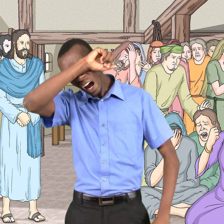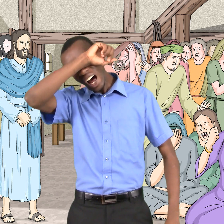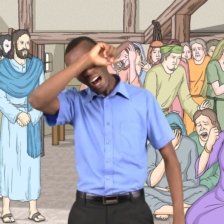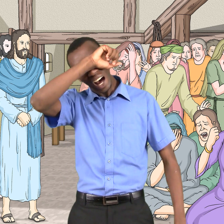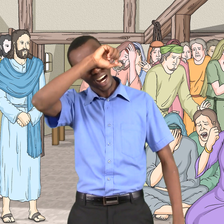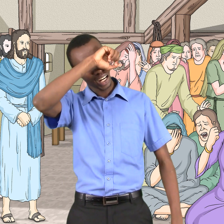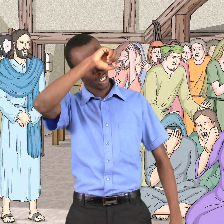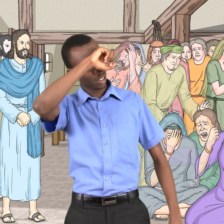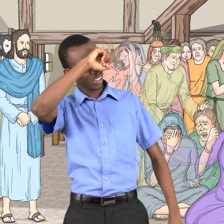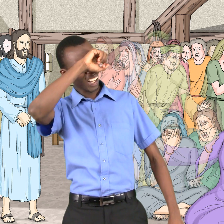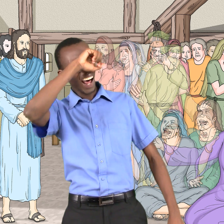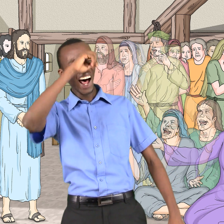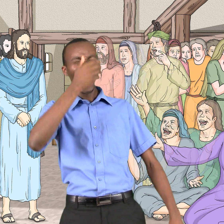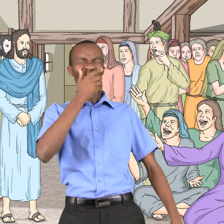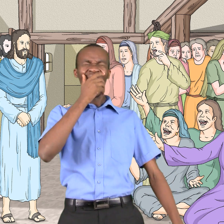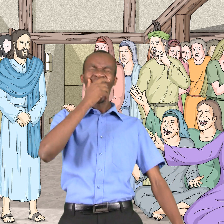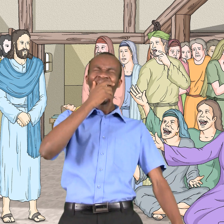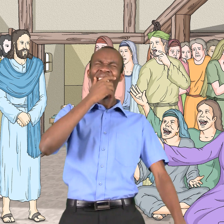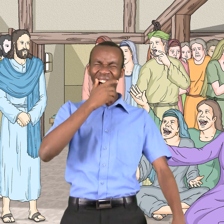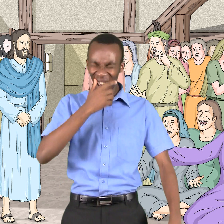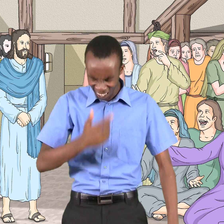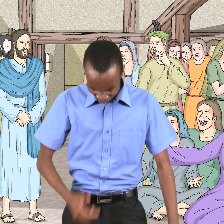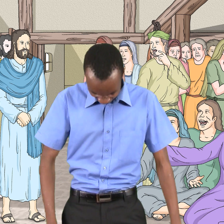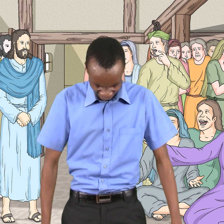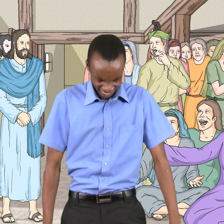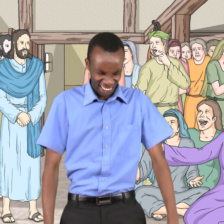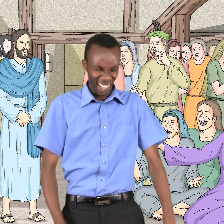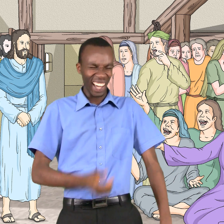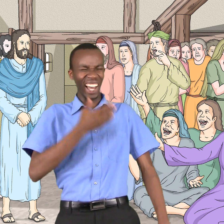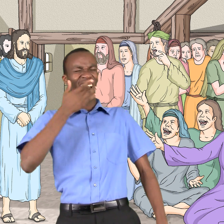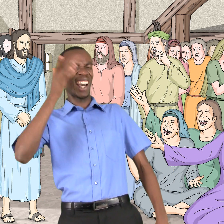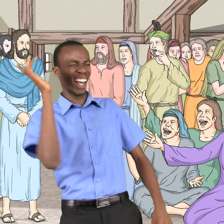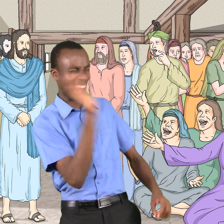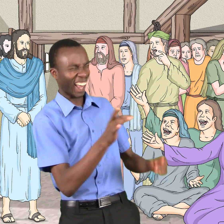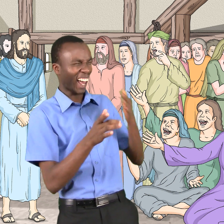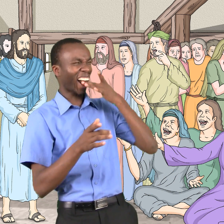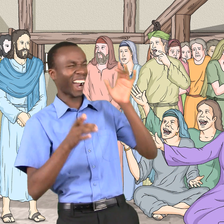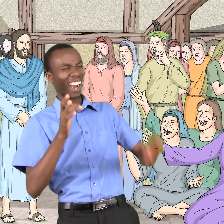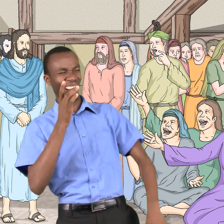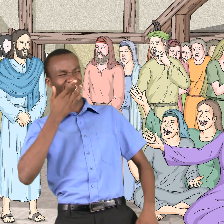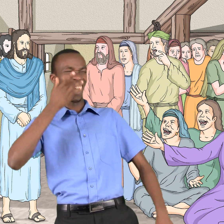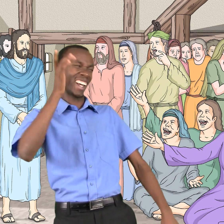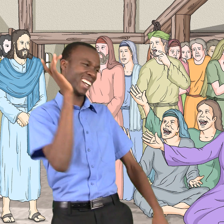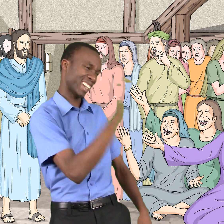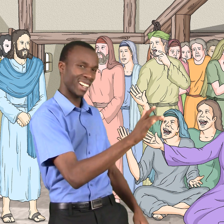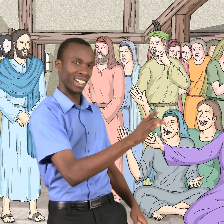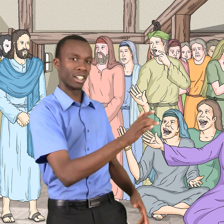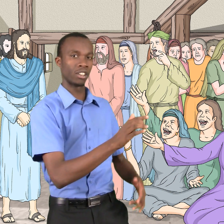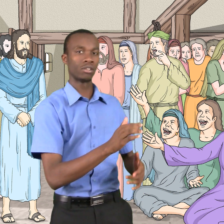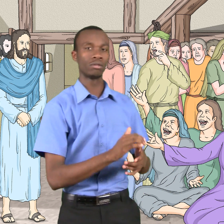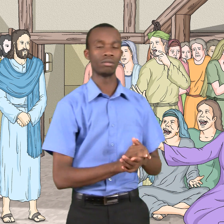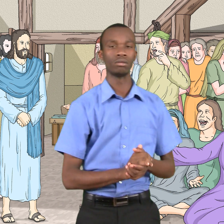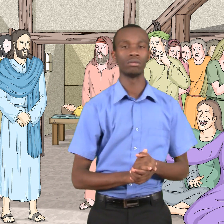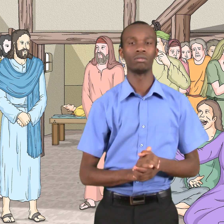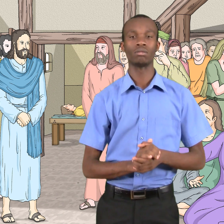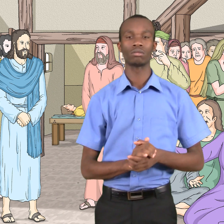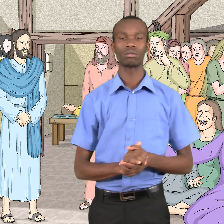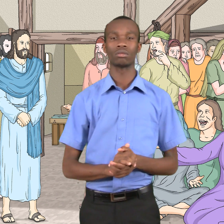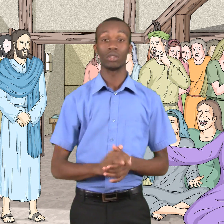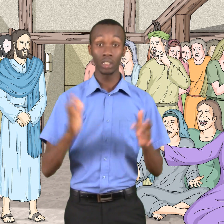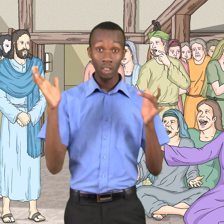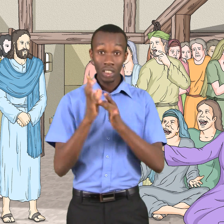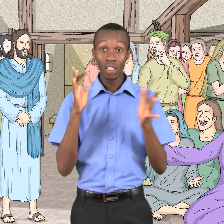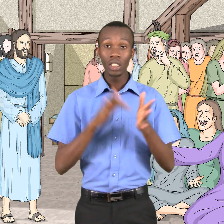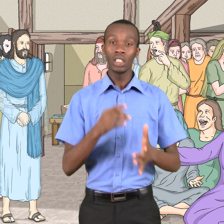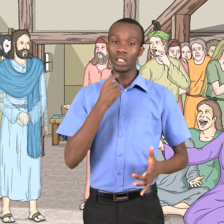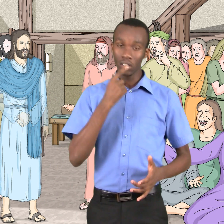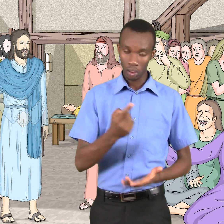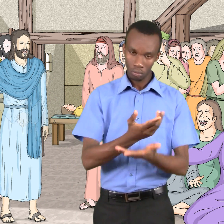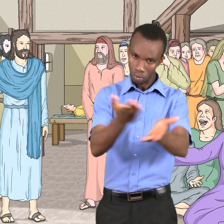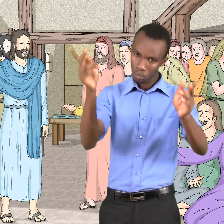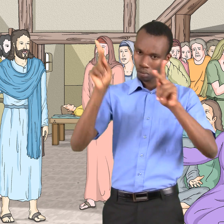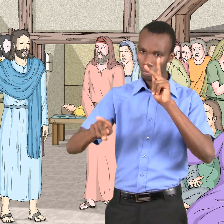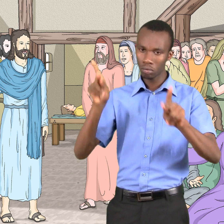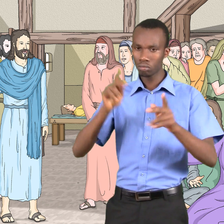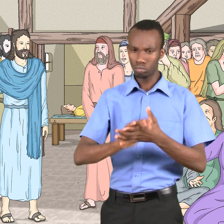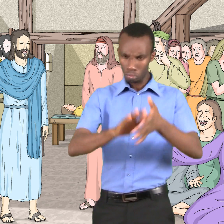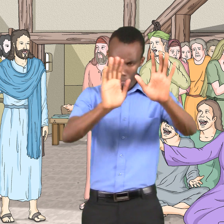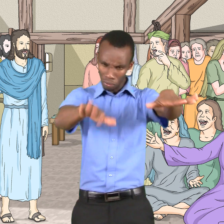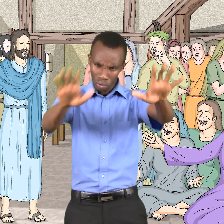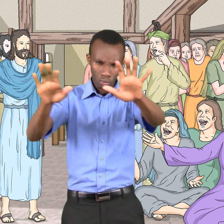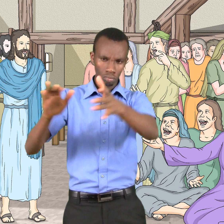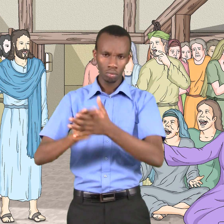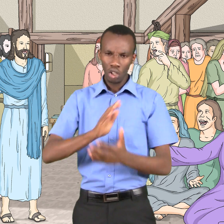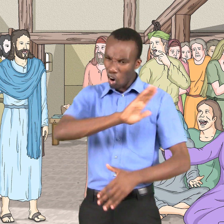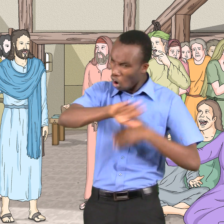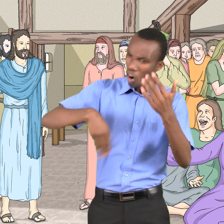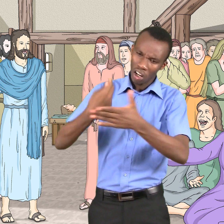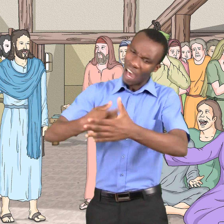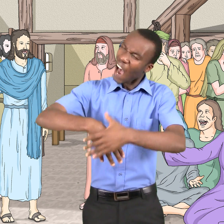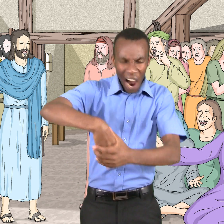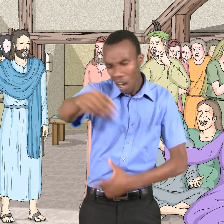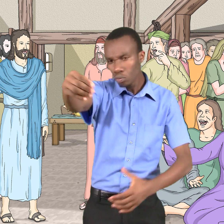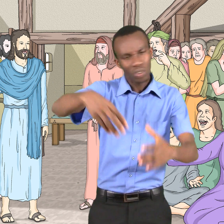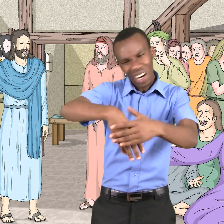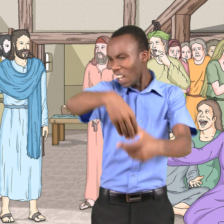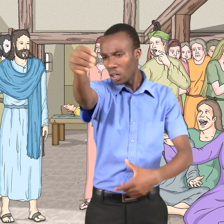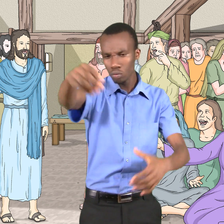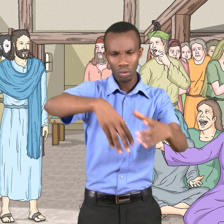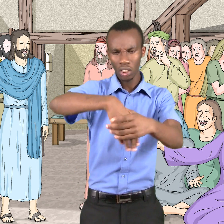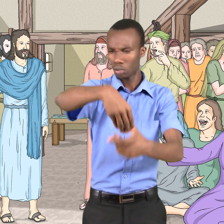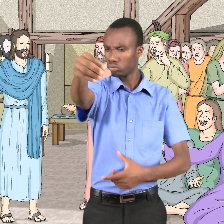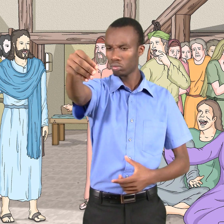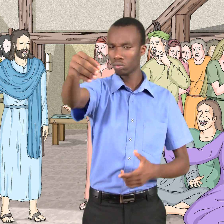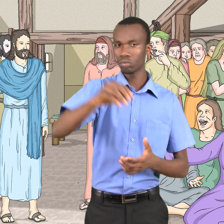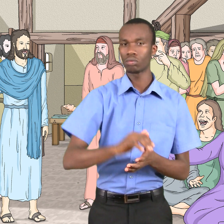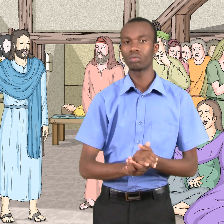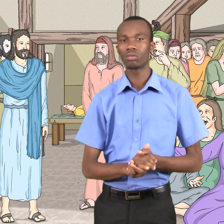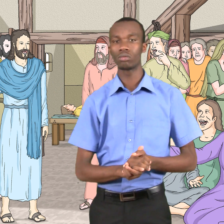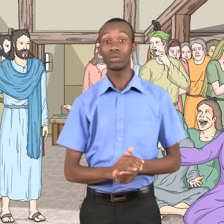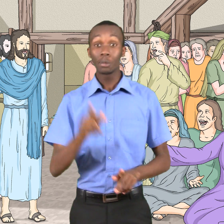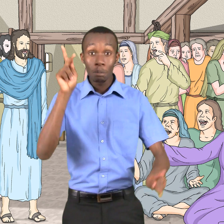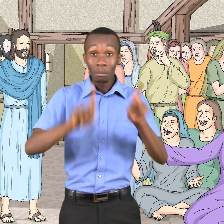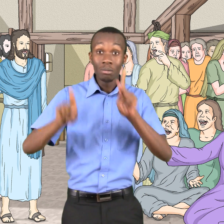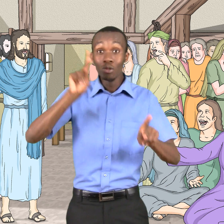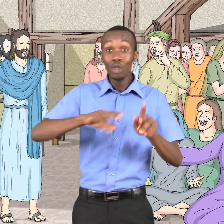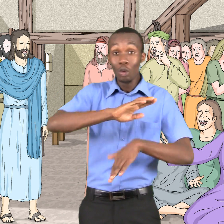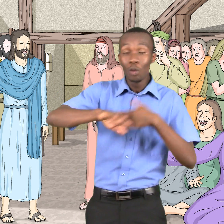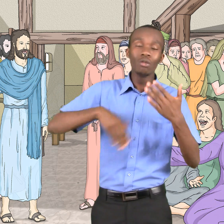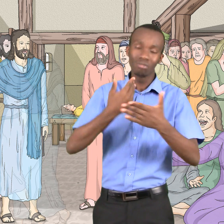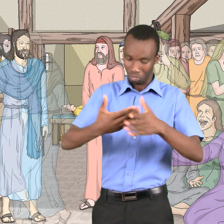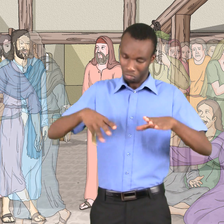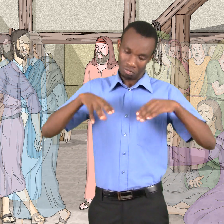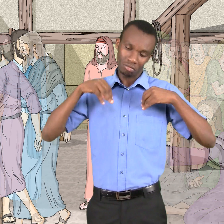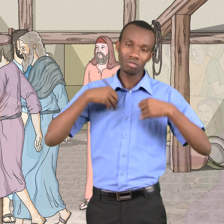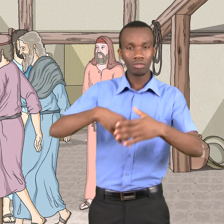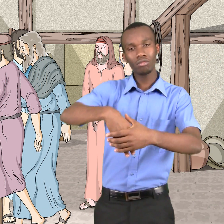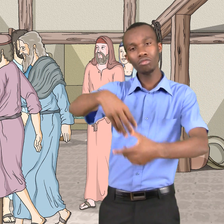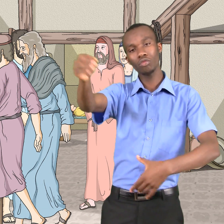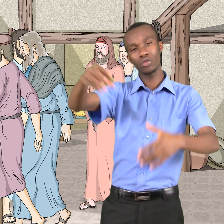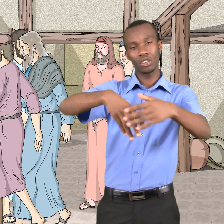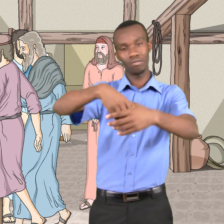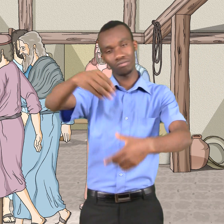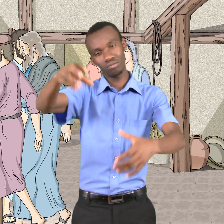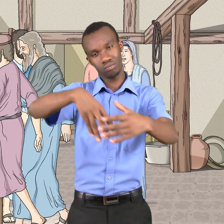And they laughed at Him.